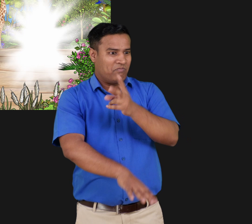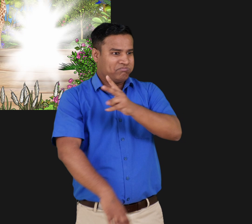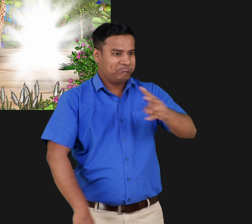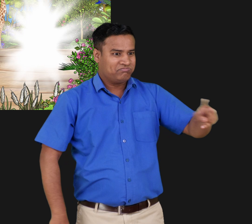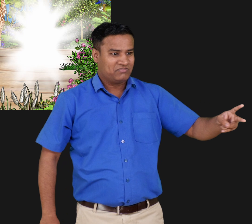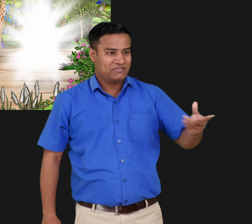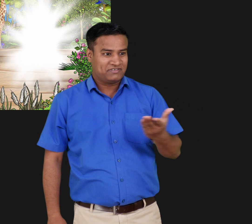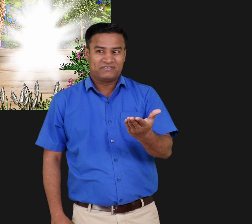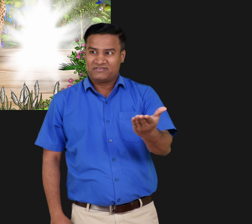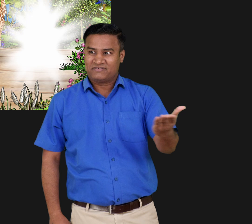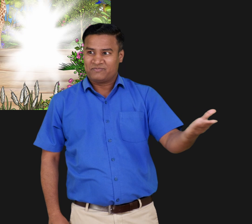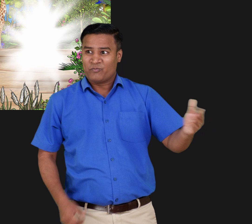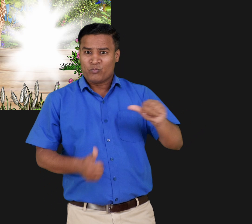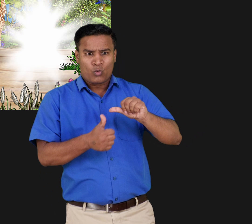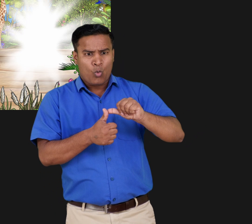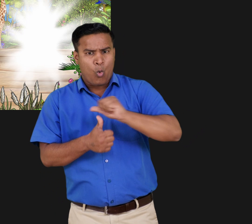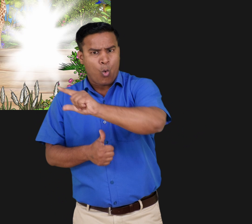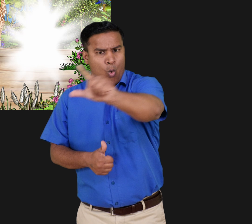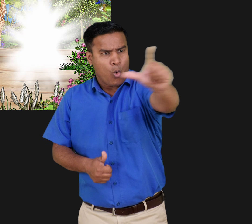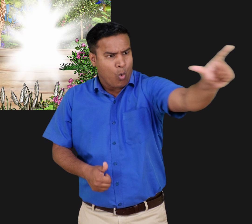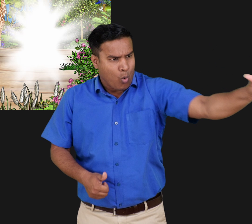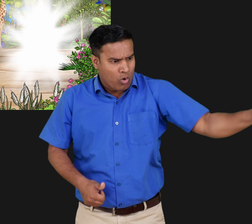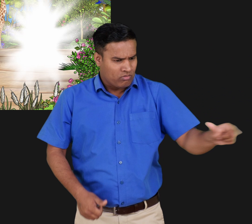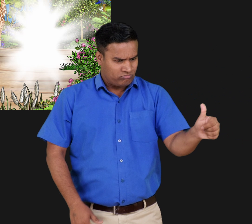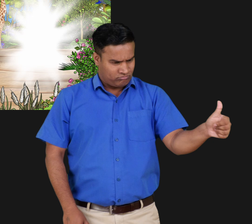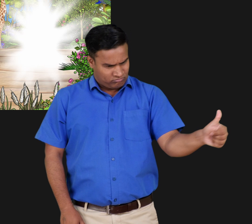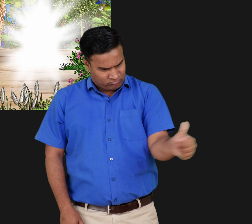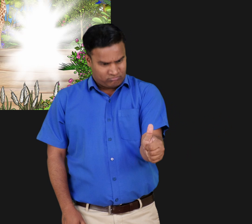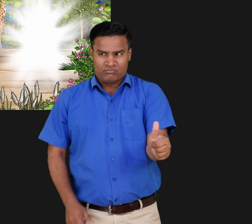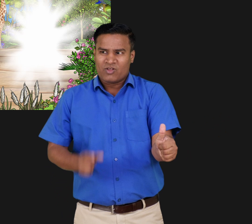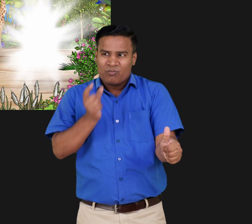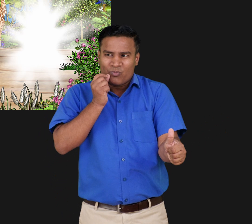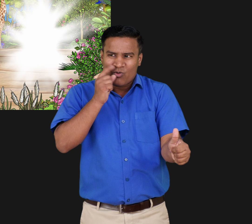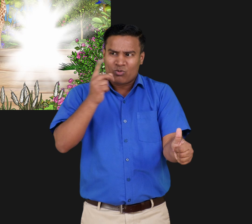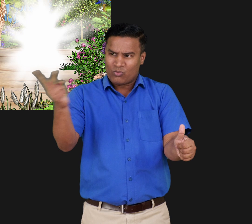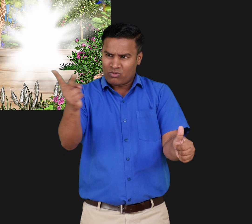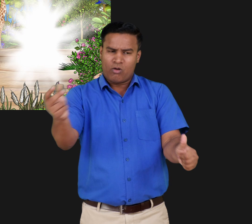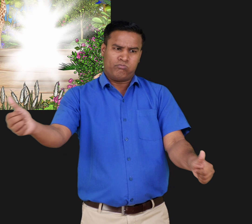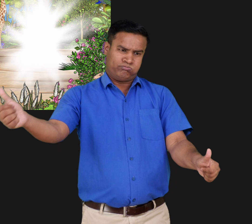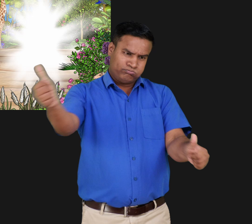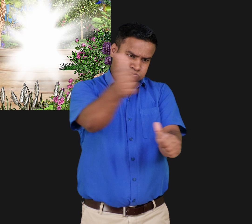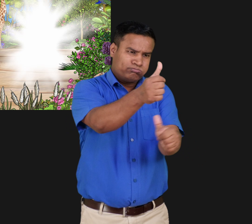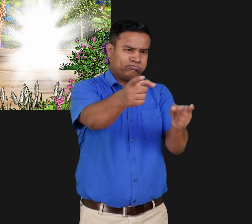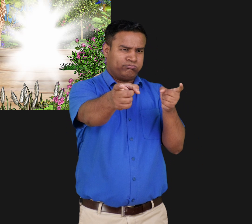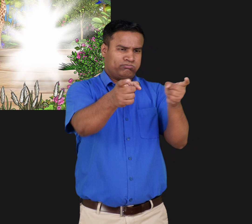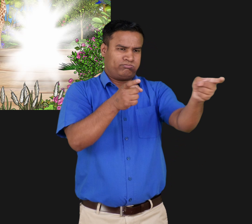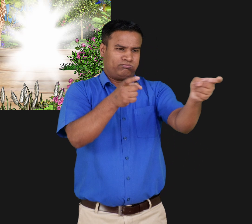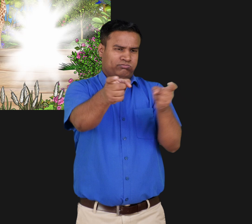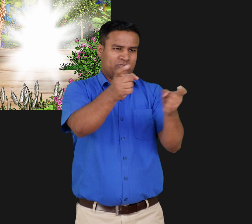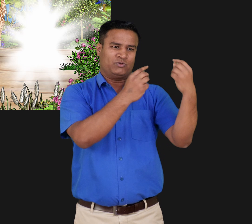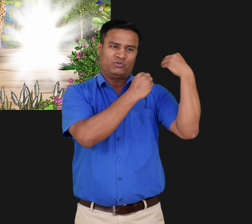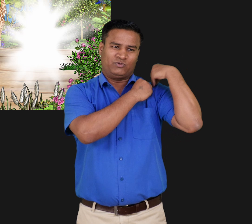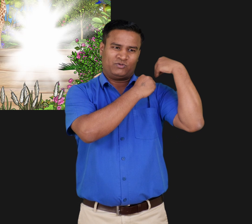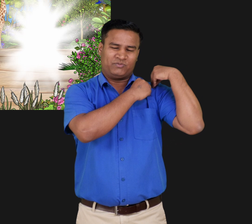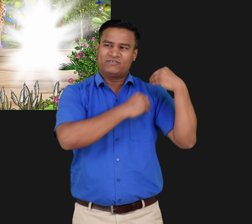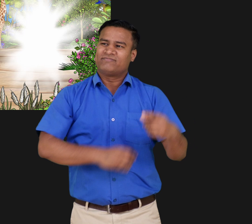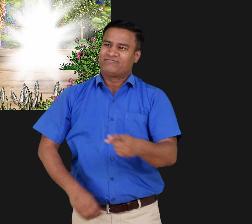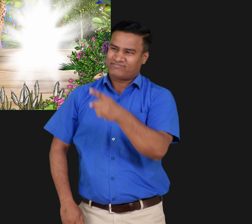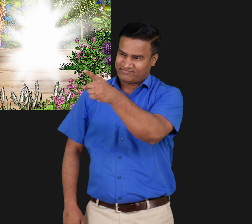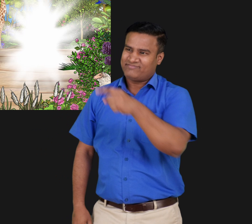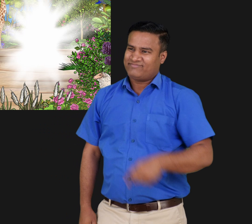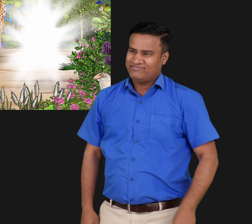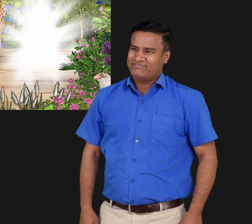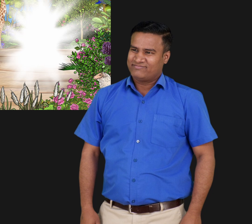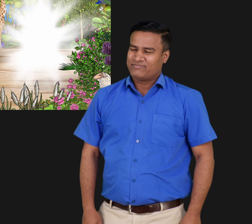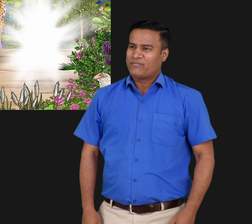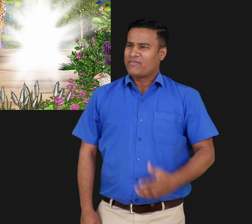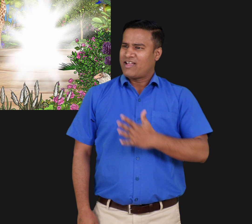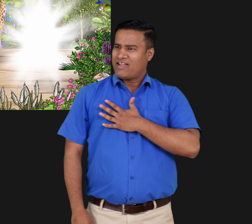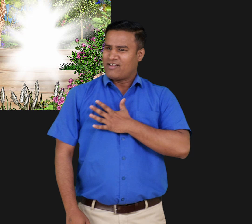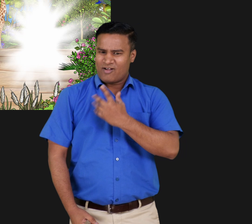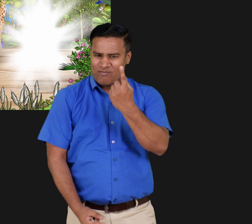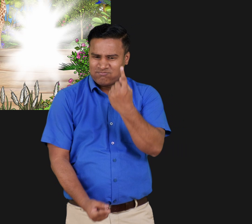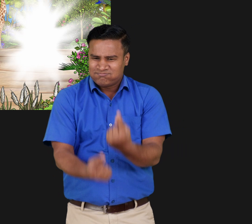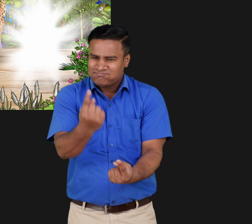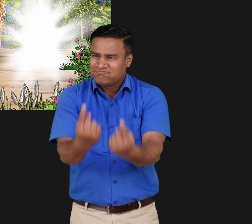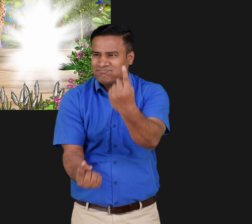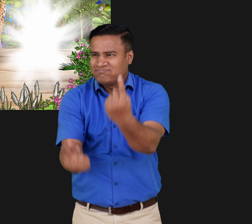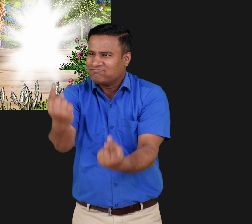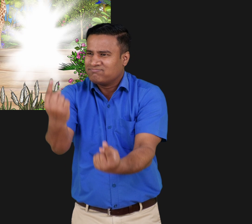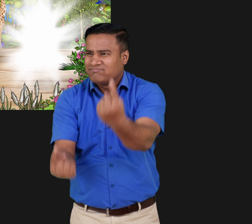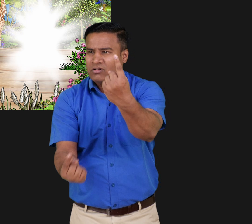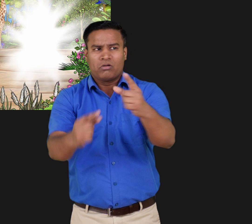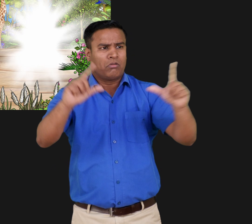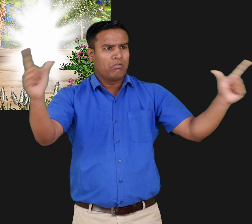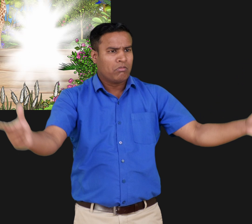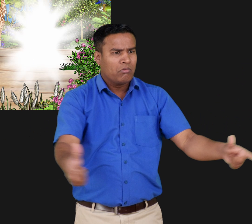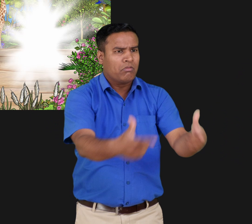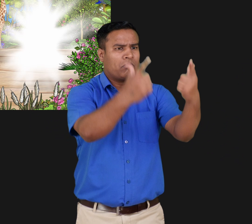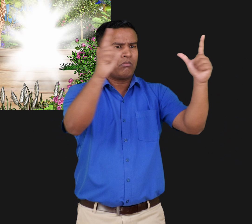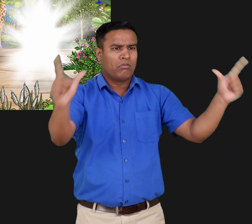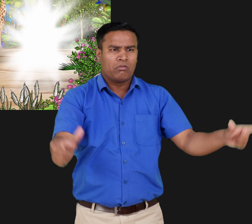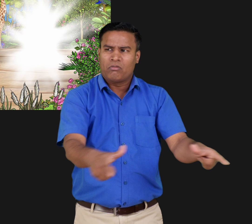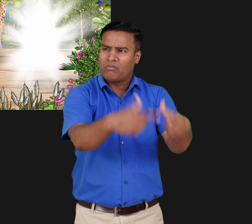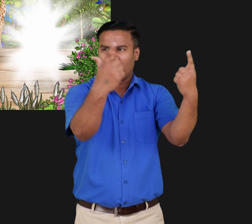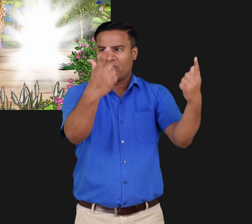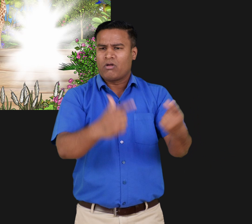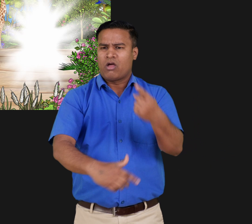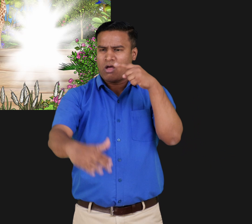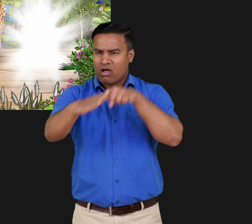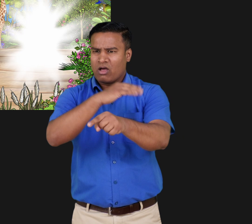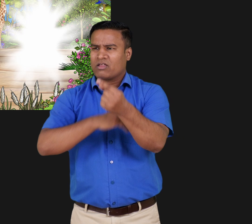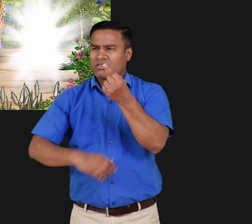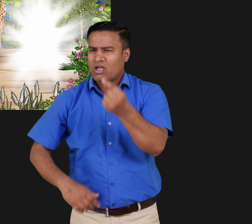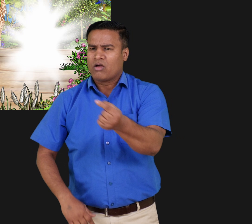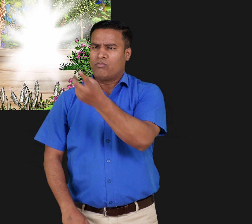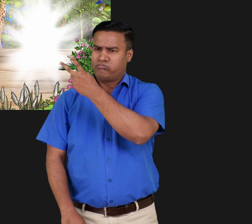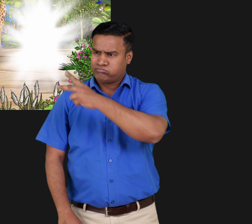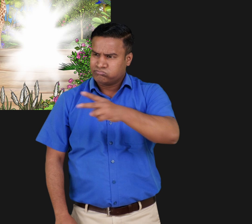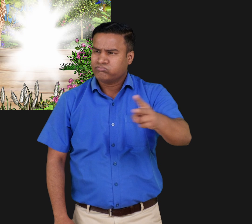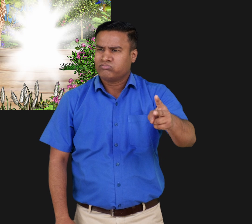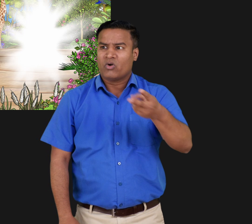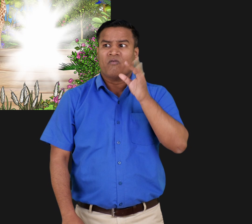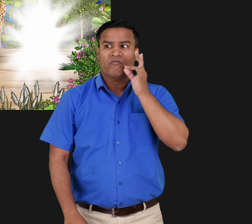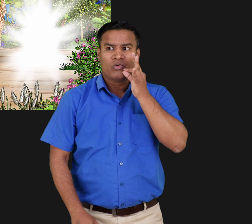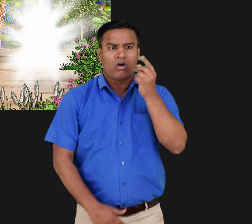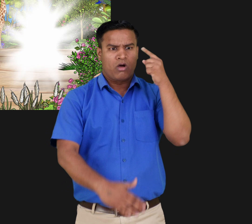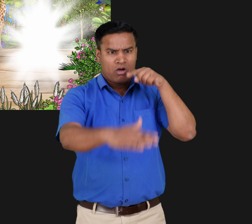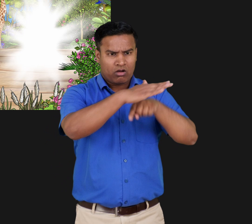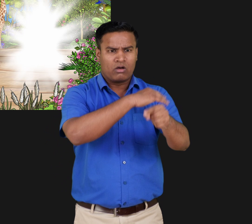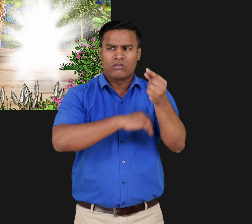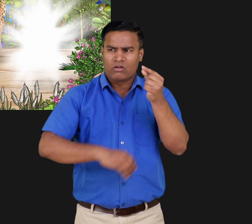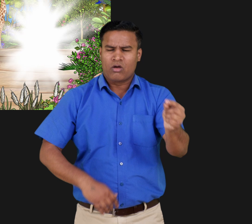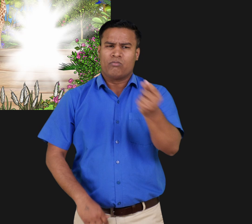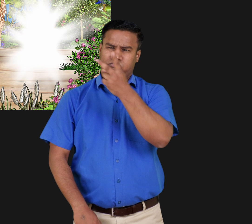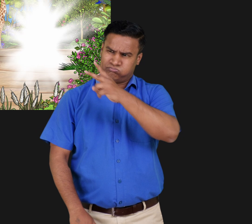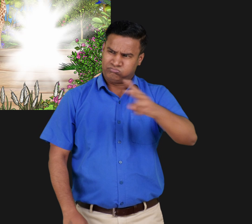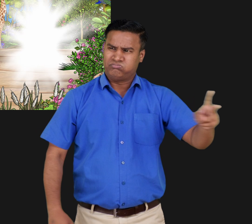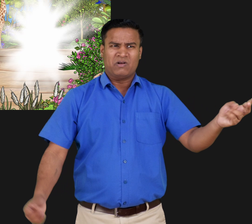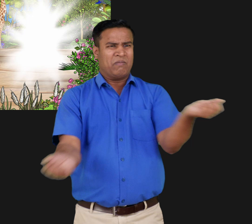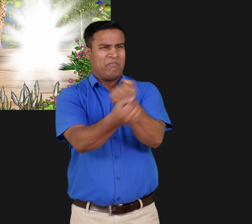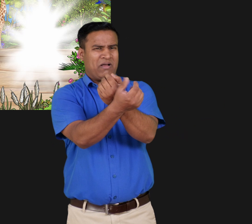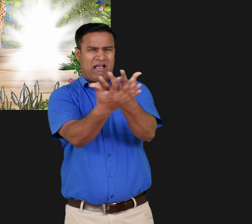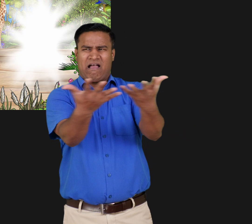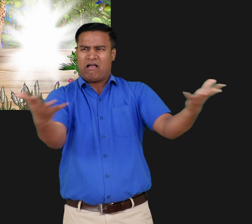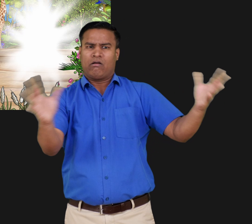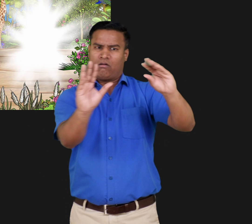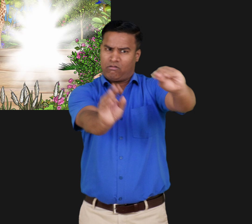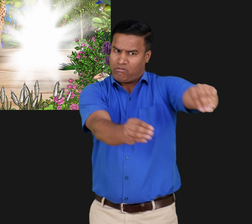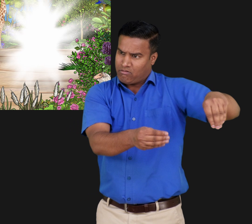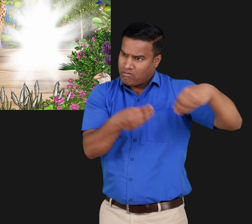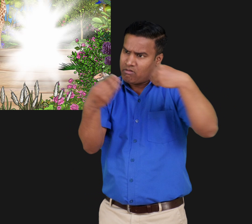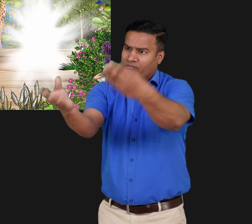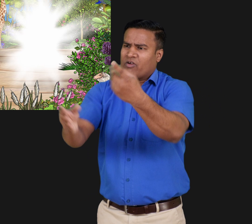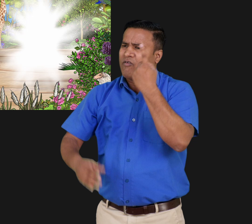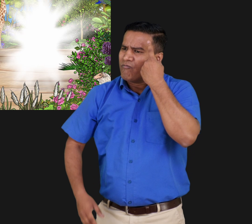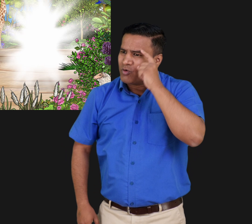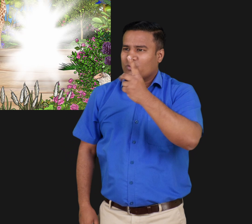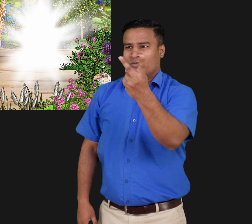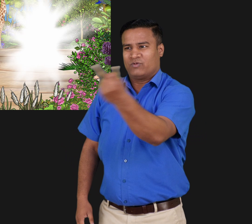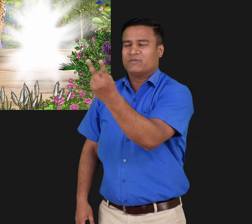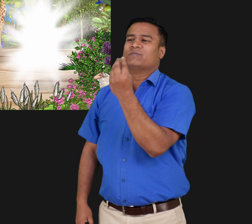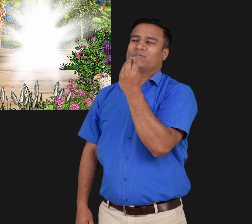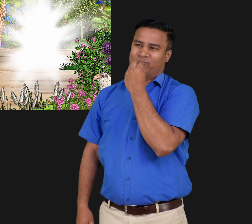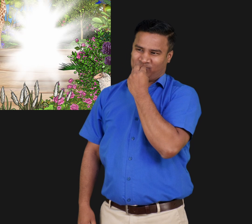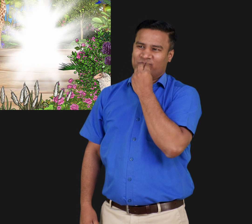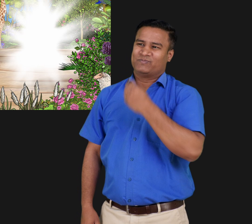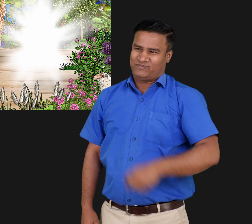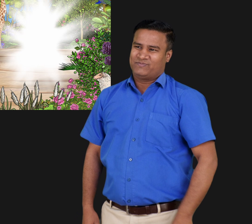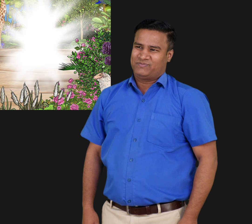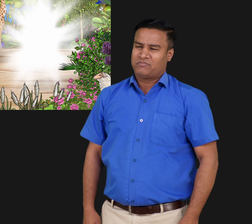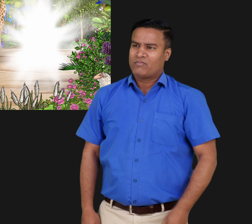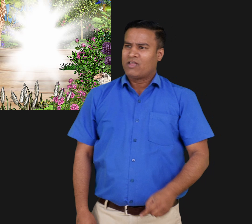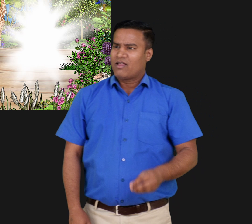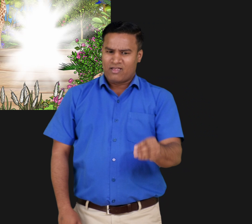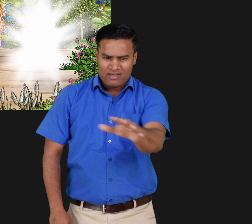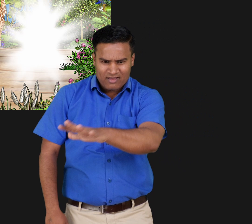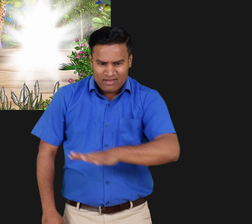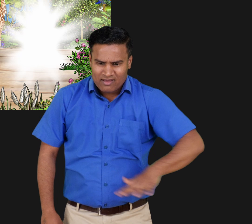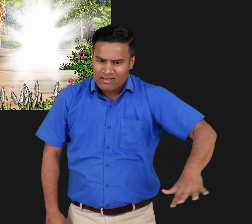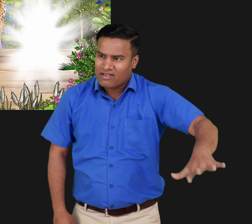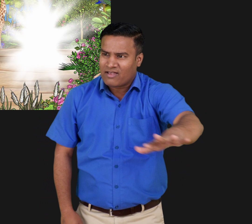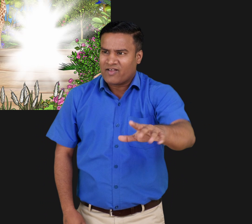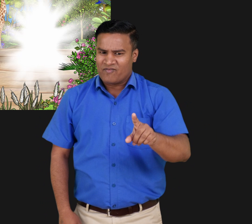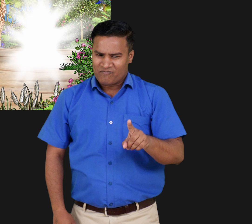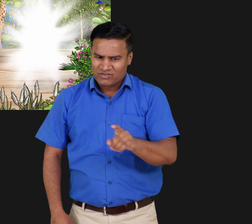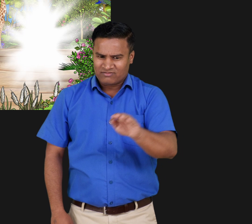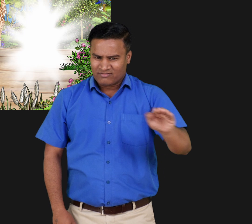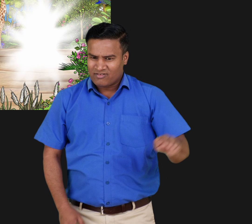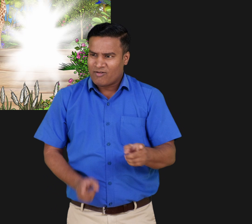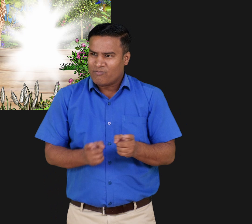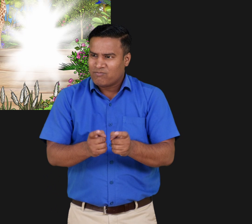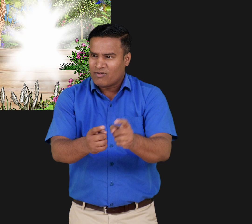Then God said, “Behold, I have given you every seed-bearing plant on the face of all the earth, and every tree whose fruit contains seed. They will be yours for food.